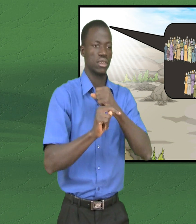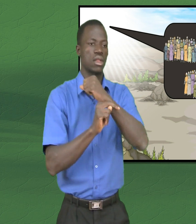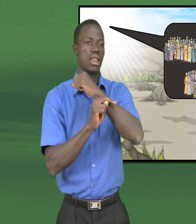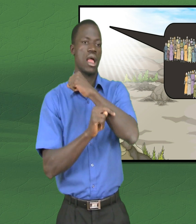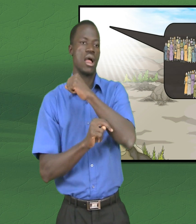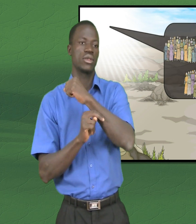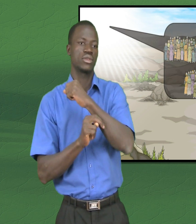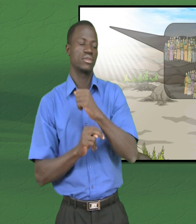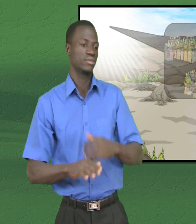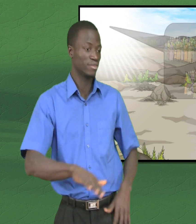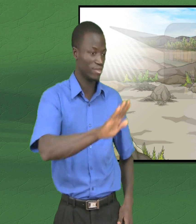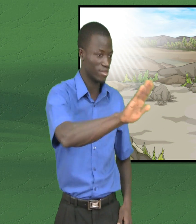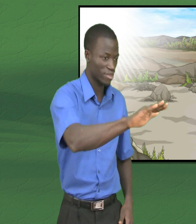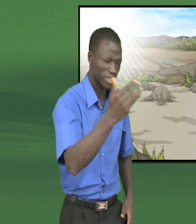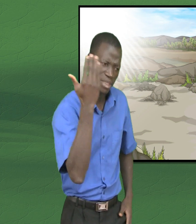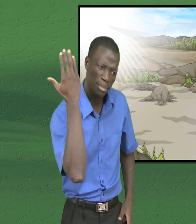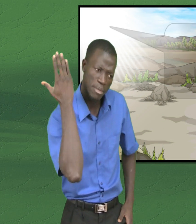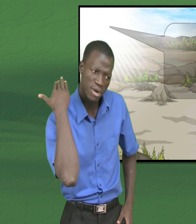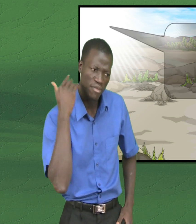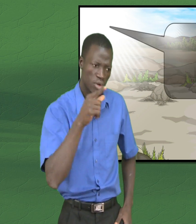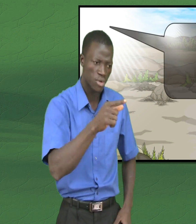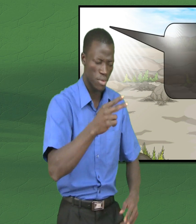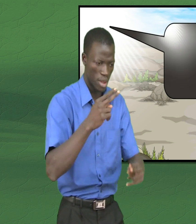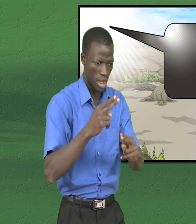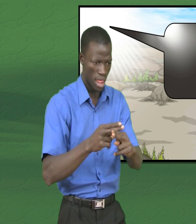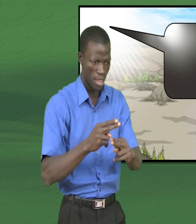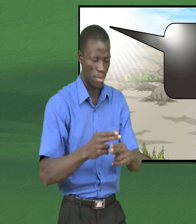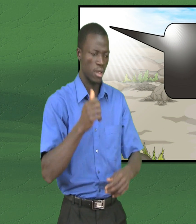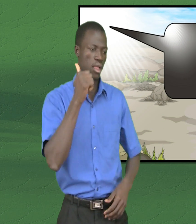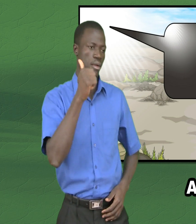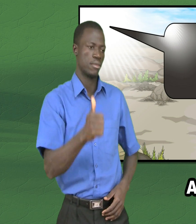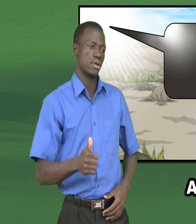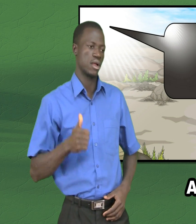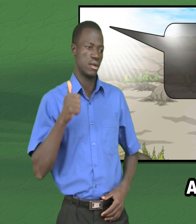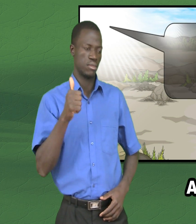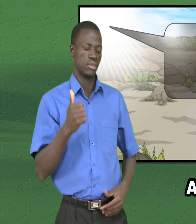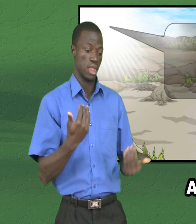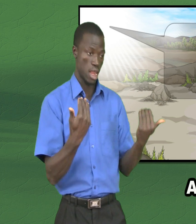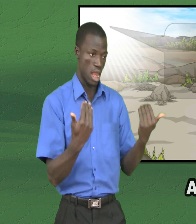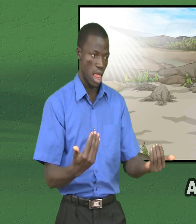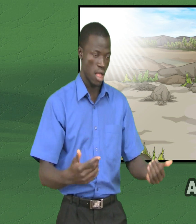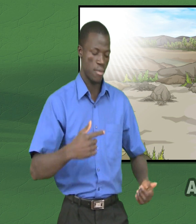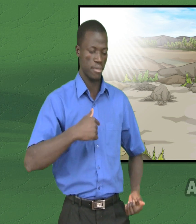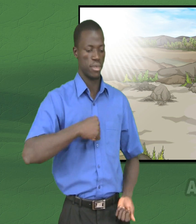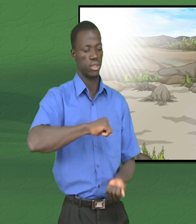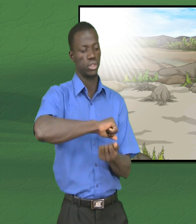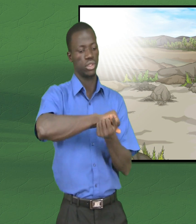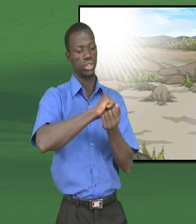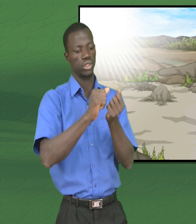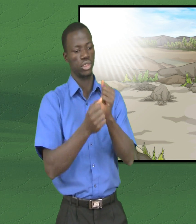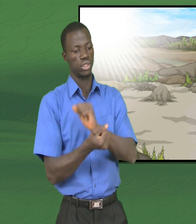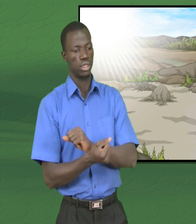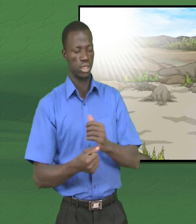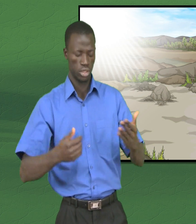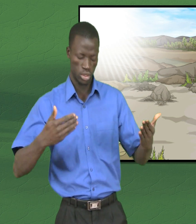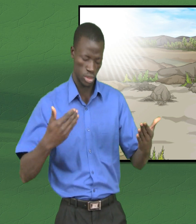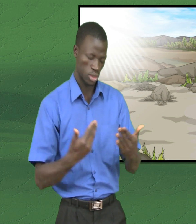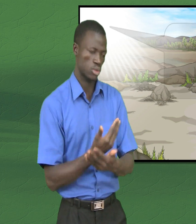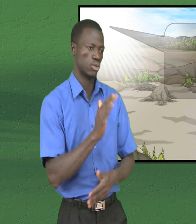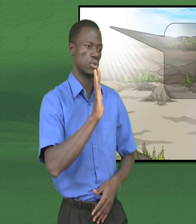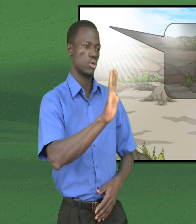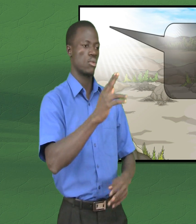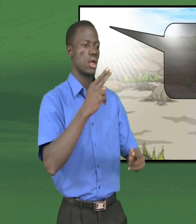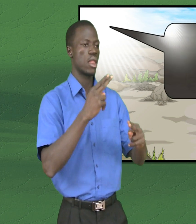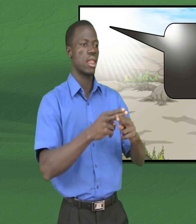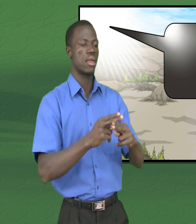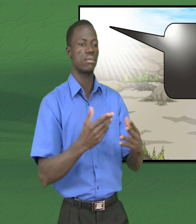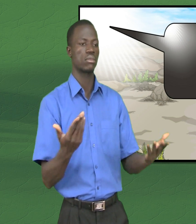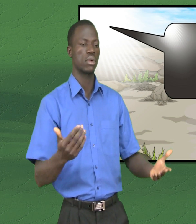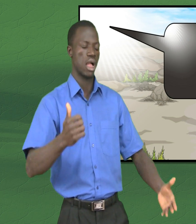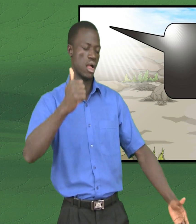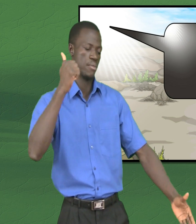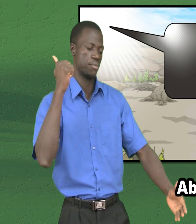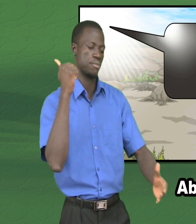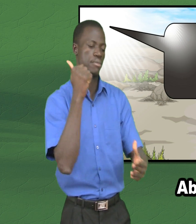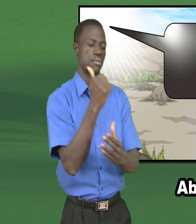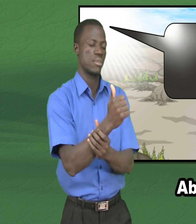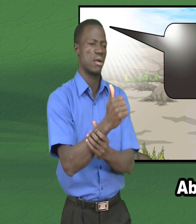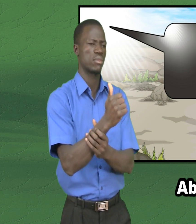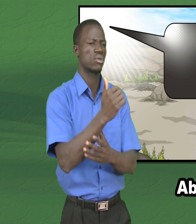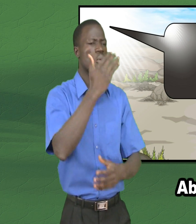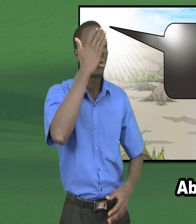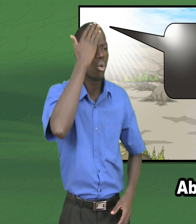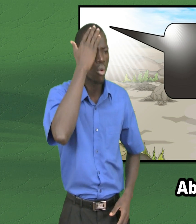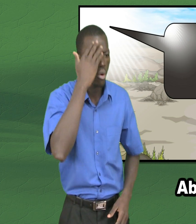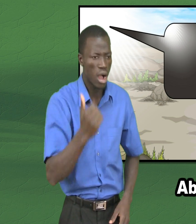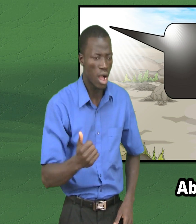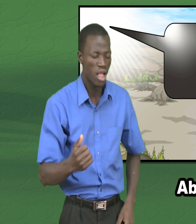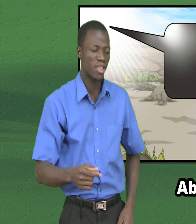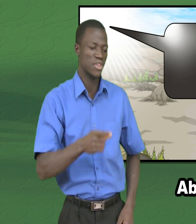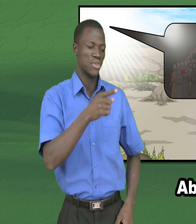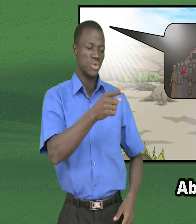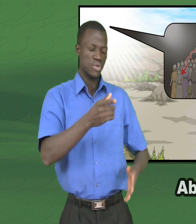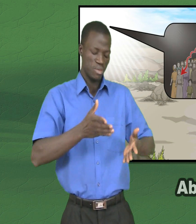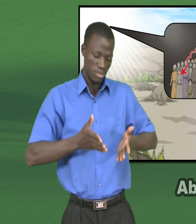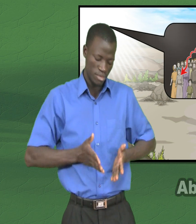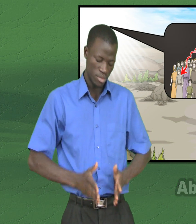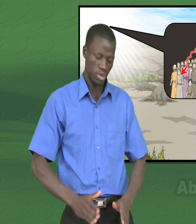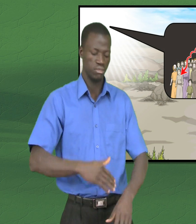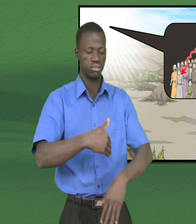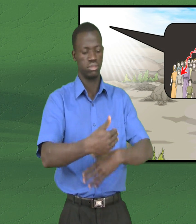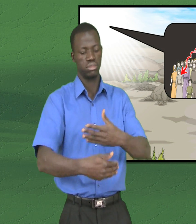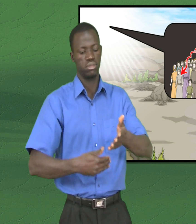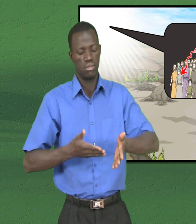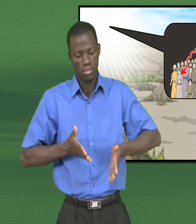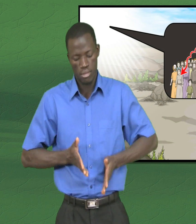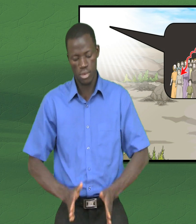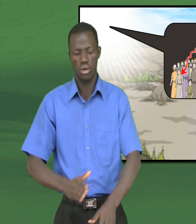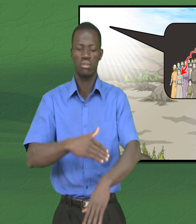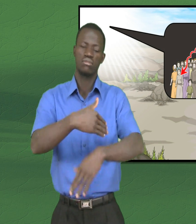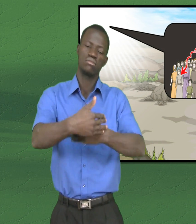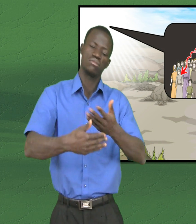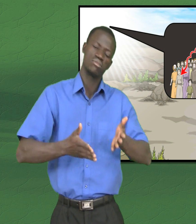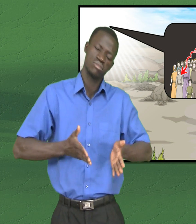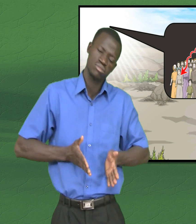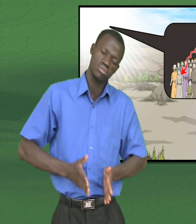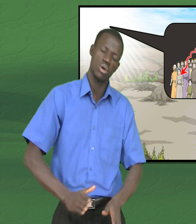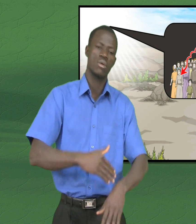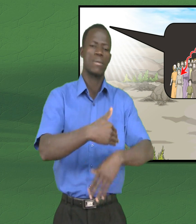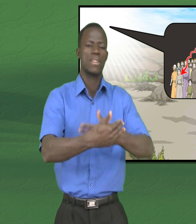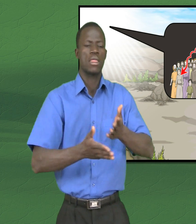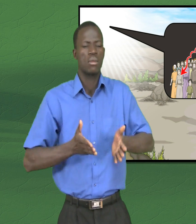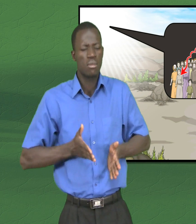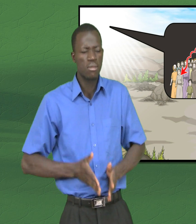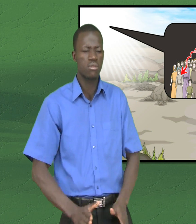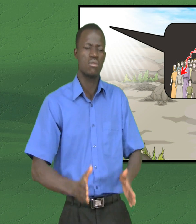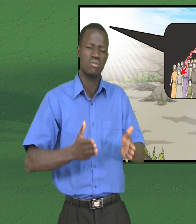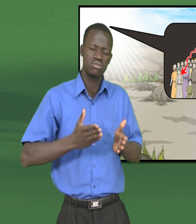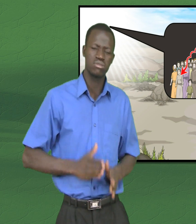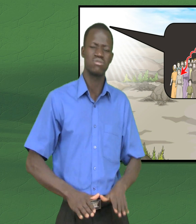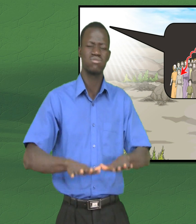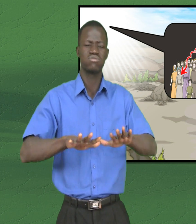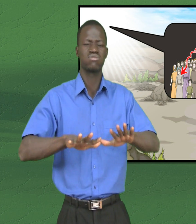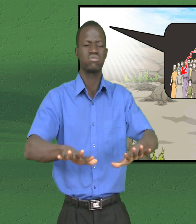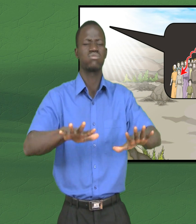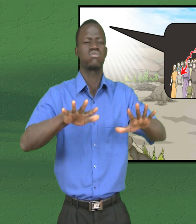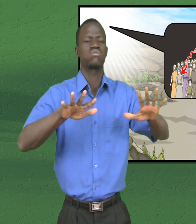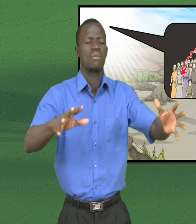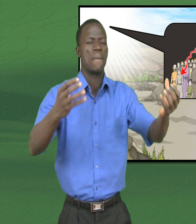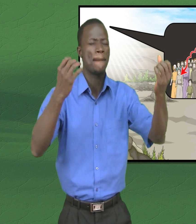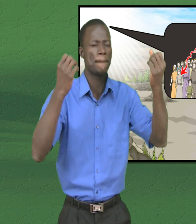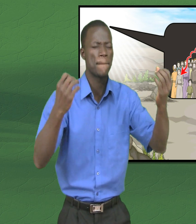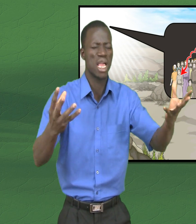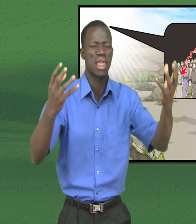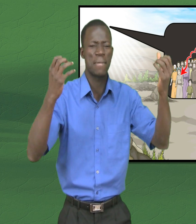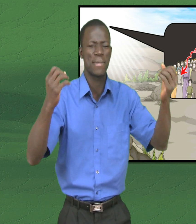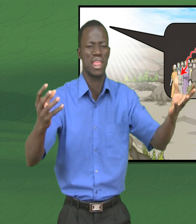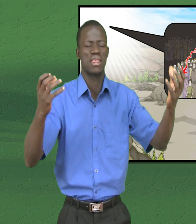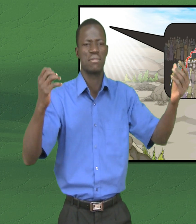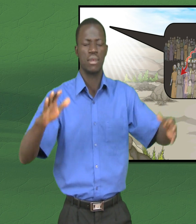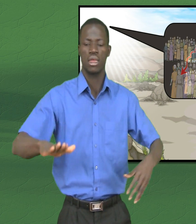No longer will you be called Abram, but your name will be Abraham, for I have made you a father of many nations.